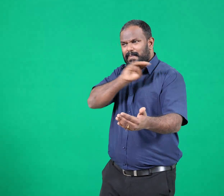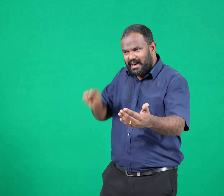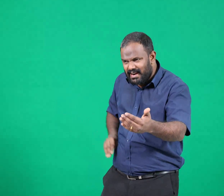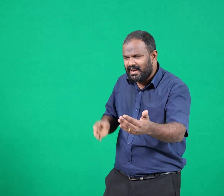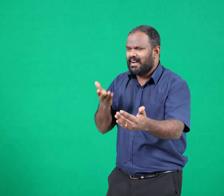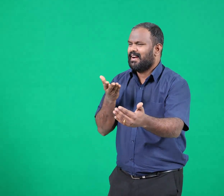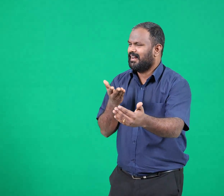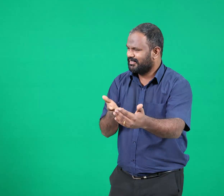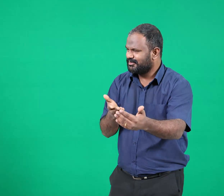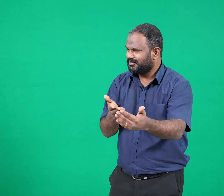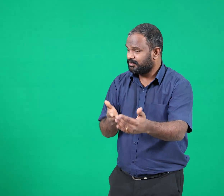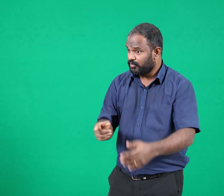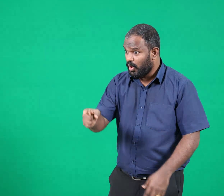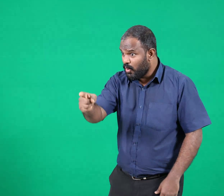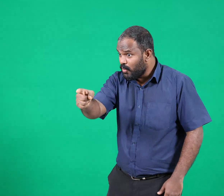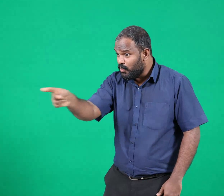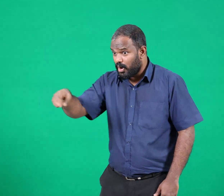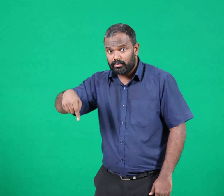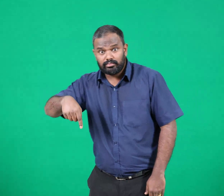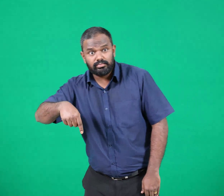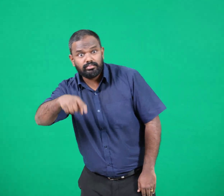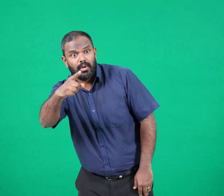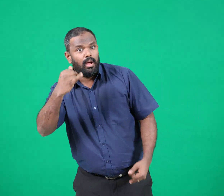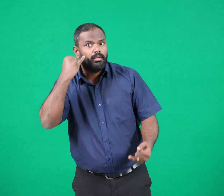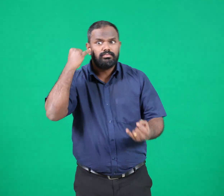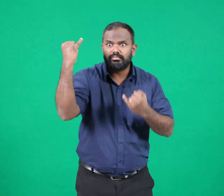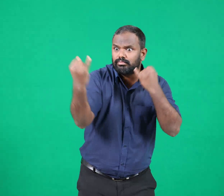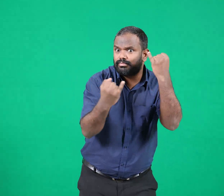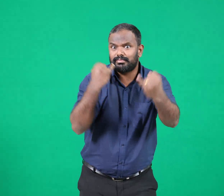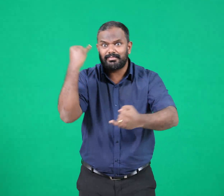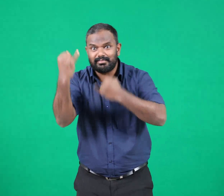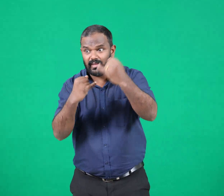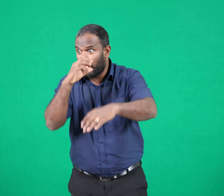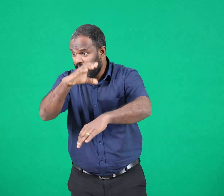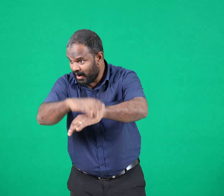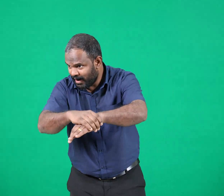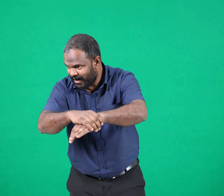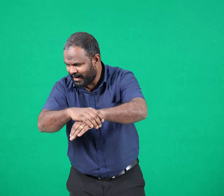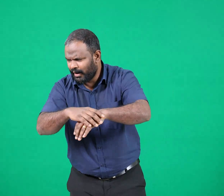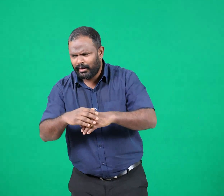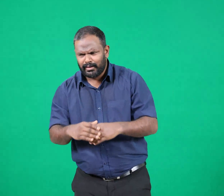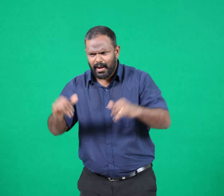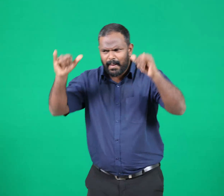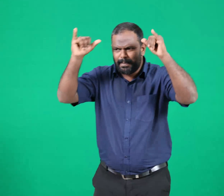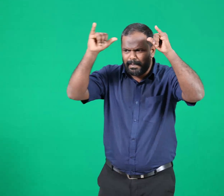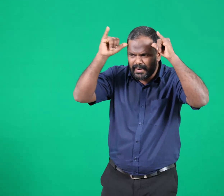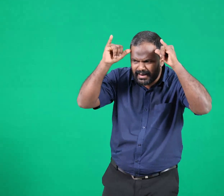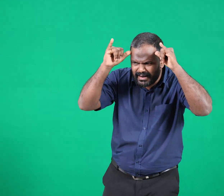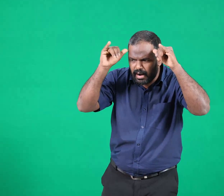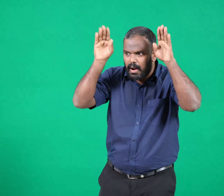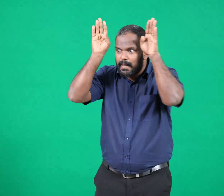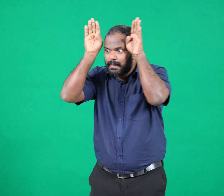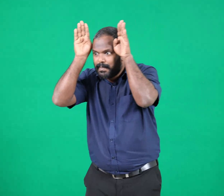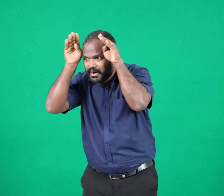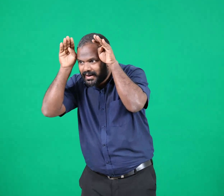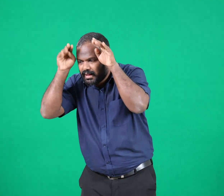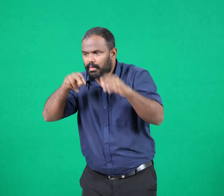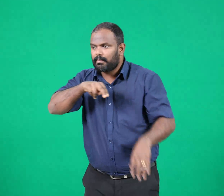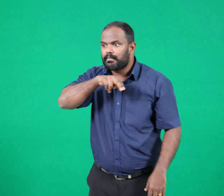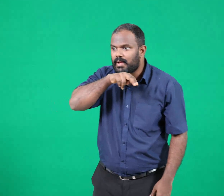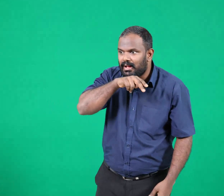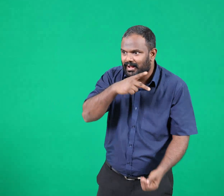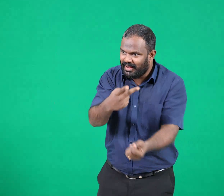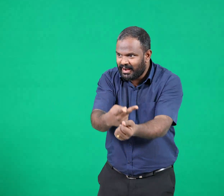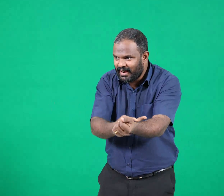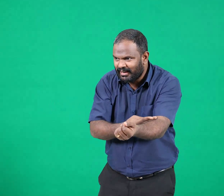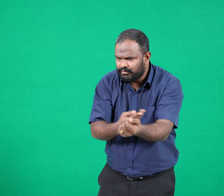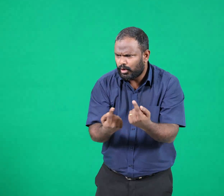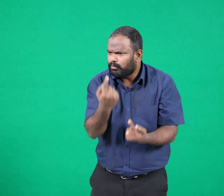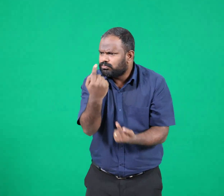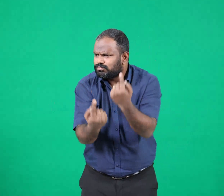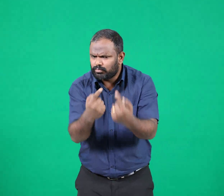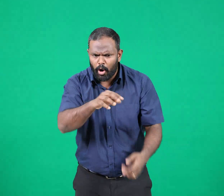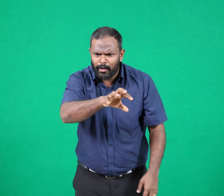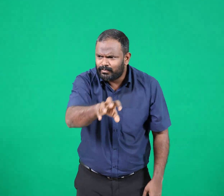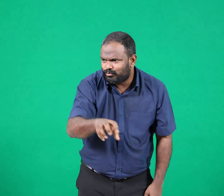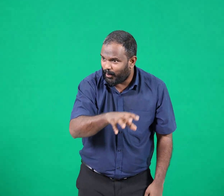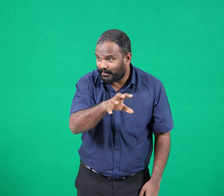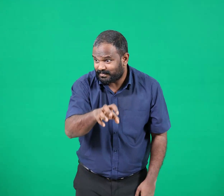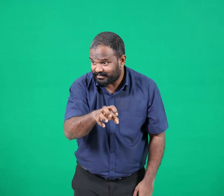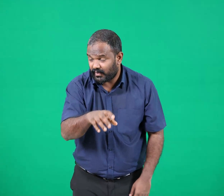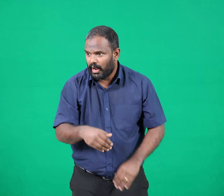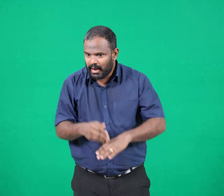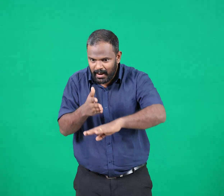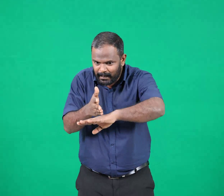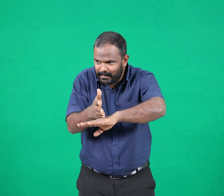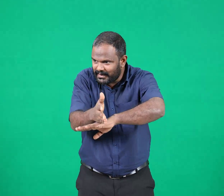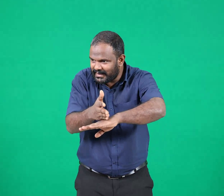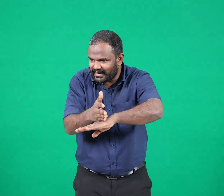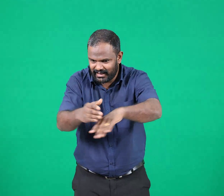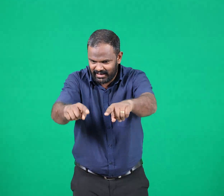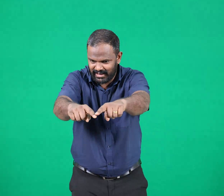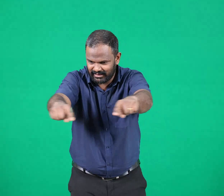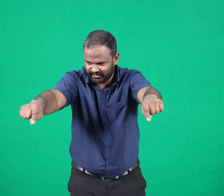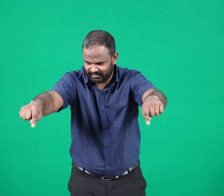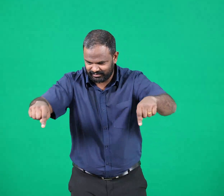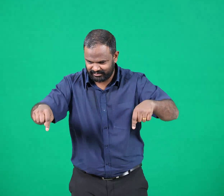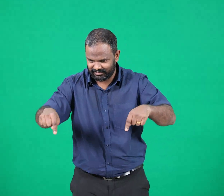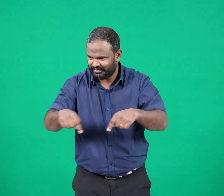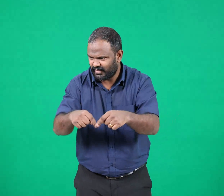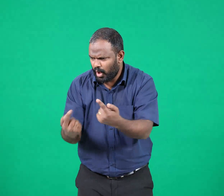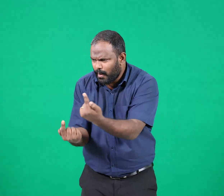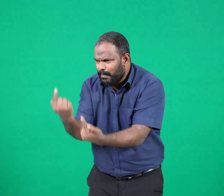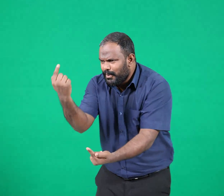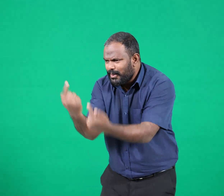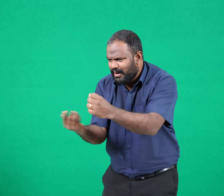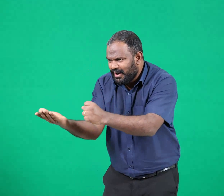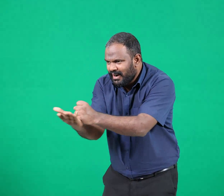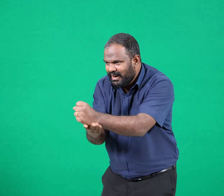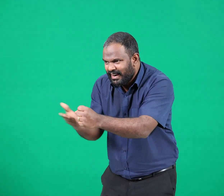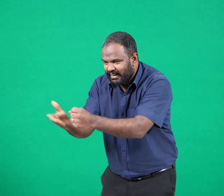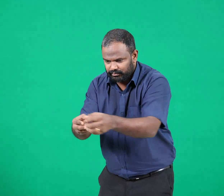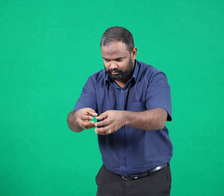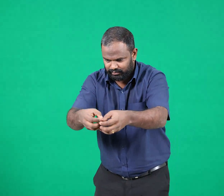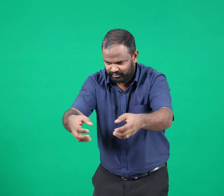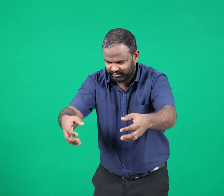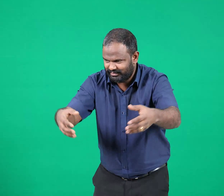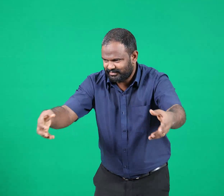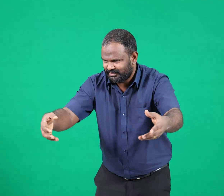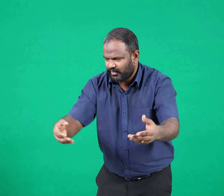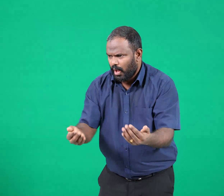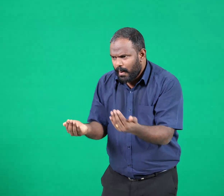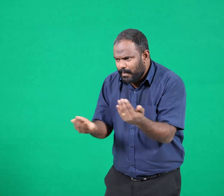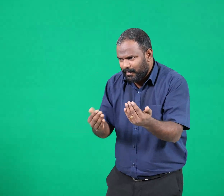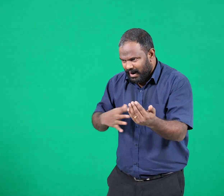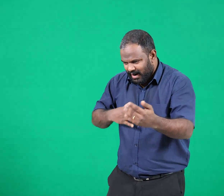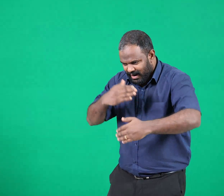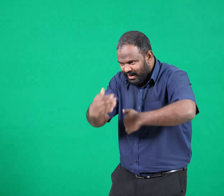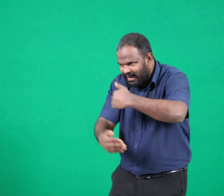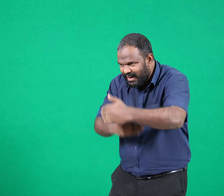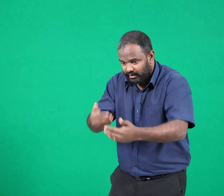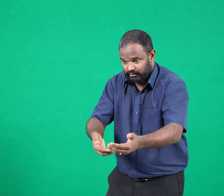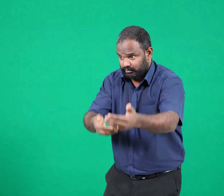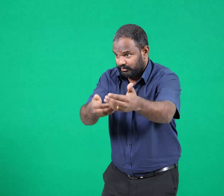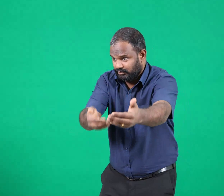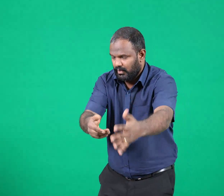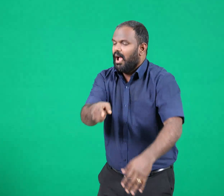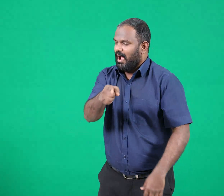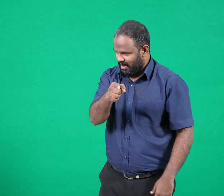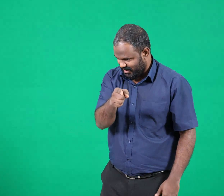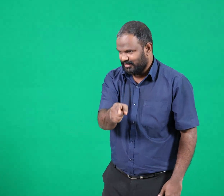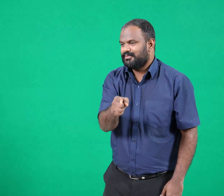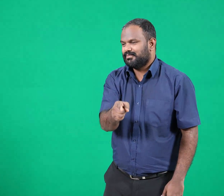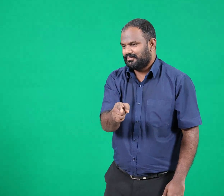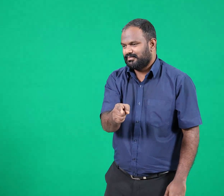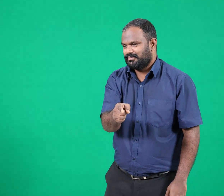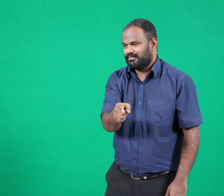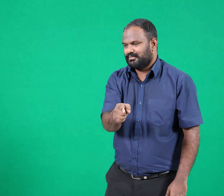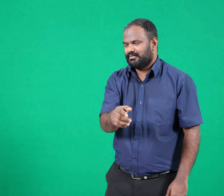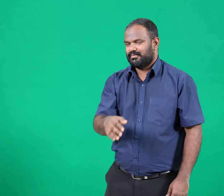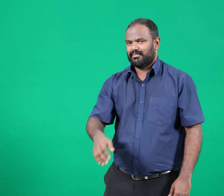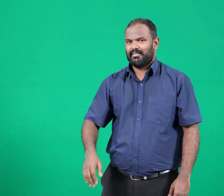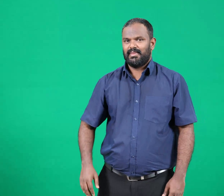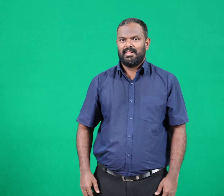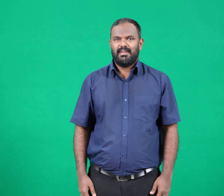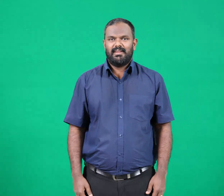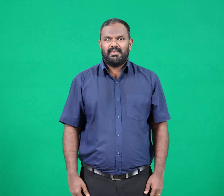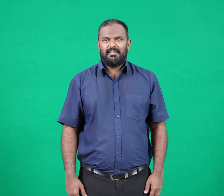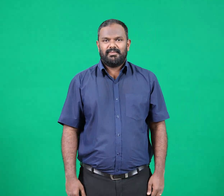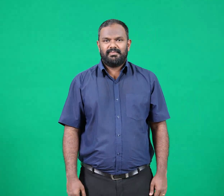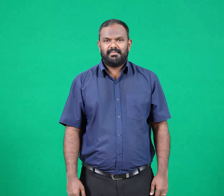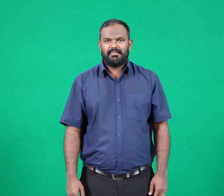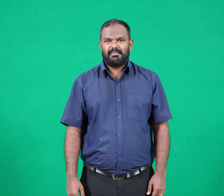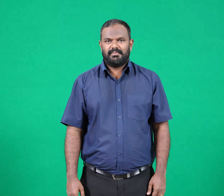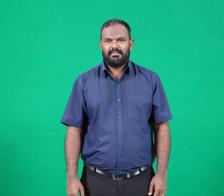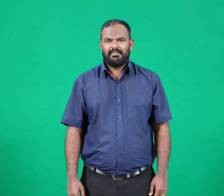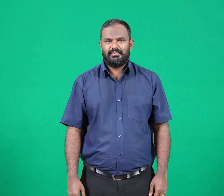He is Christ the Lord! And this will be a sign to you: You will find a baby wrapped in swaddling cloths and lying in a manger."